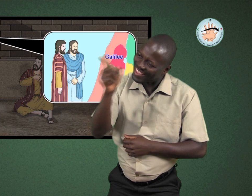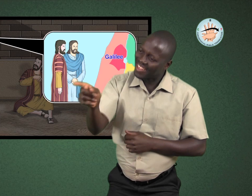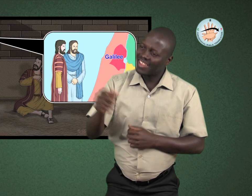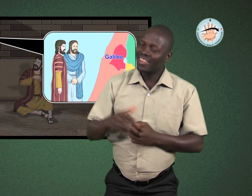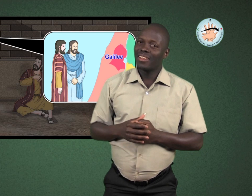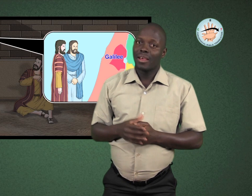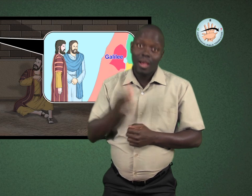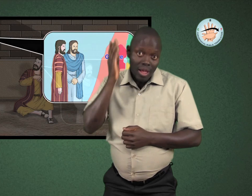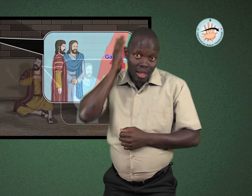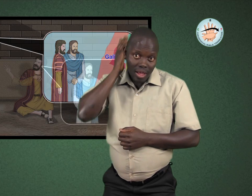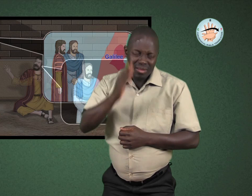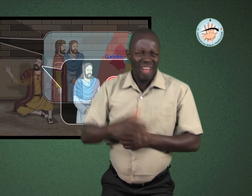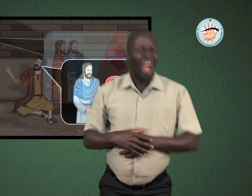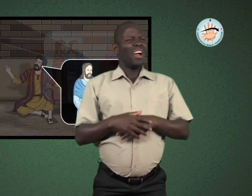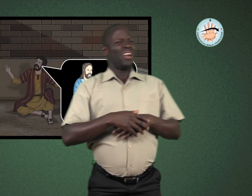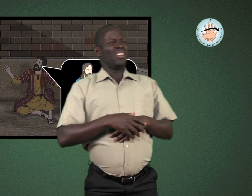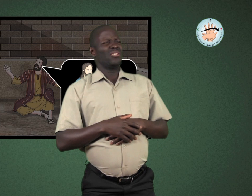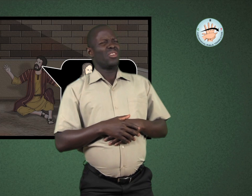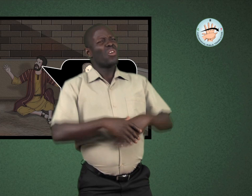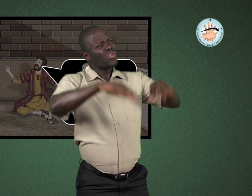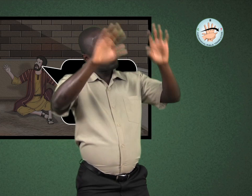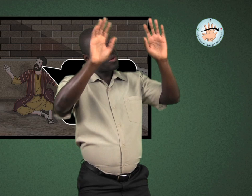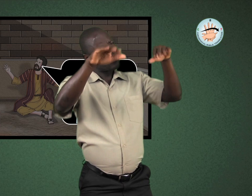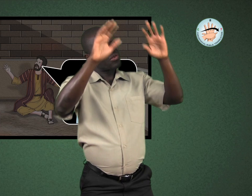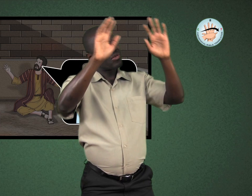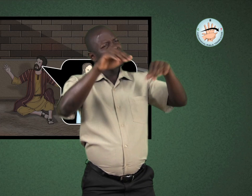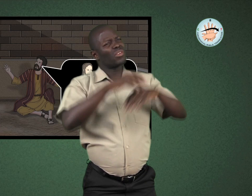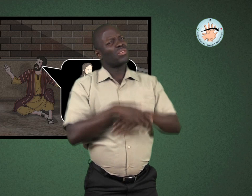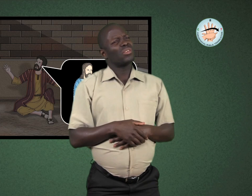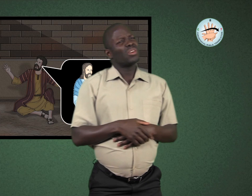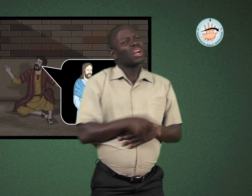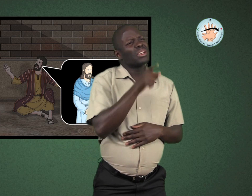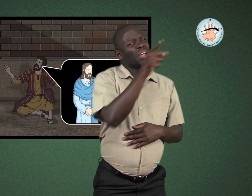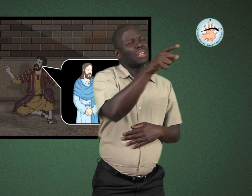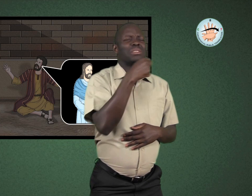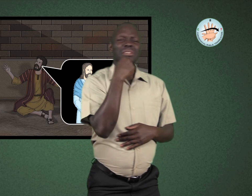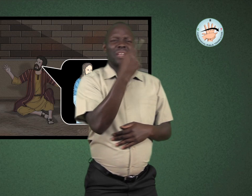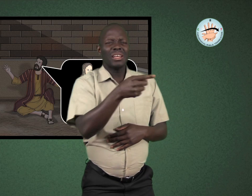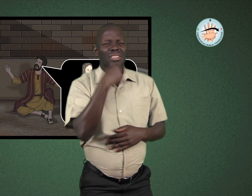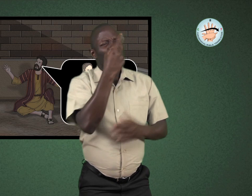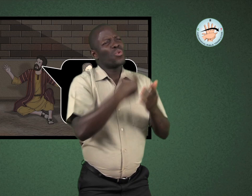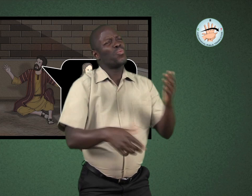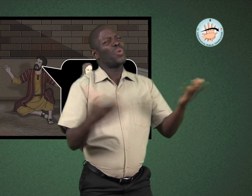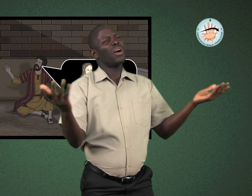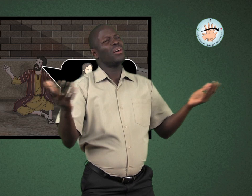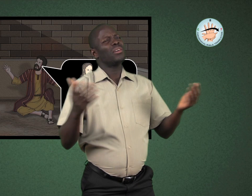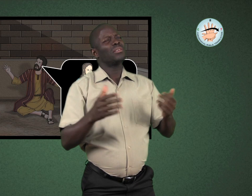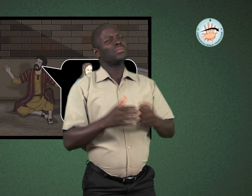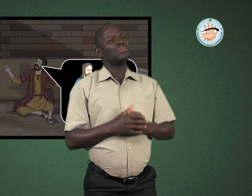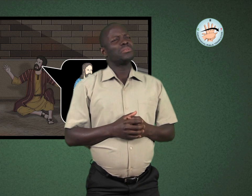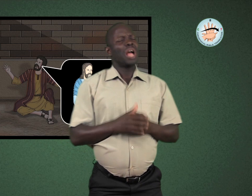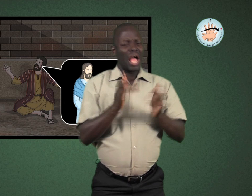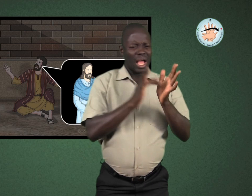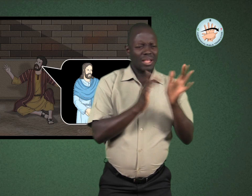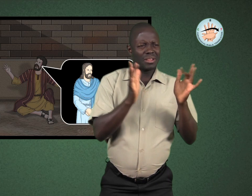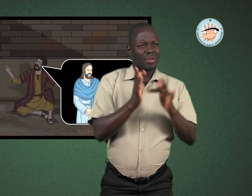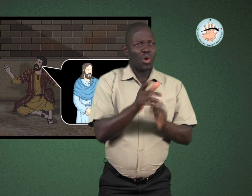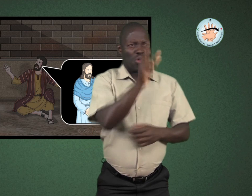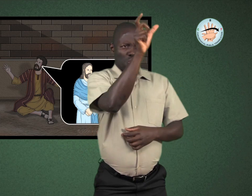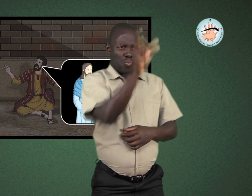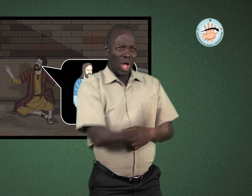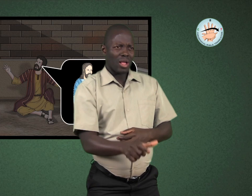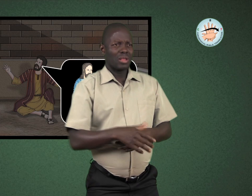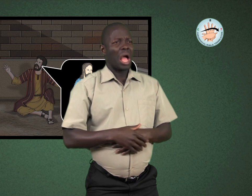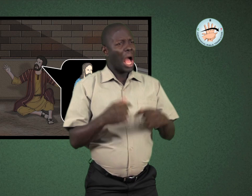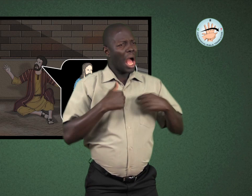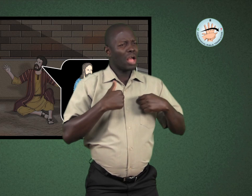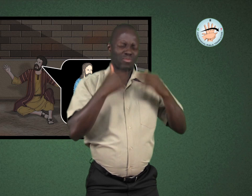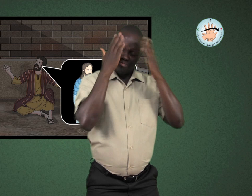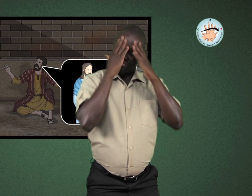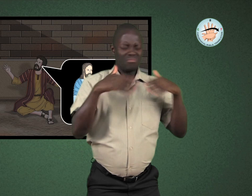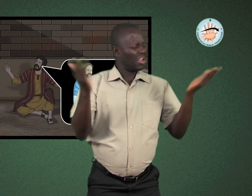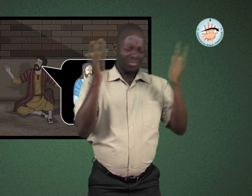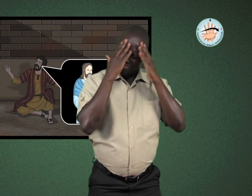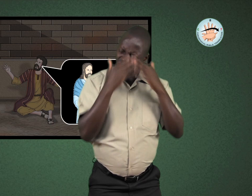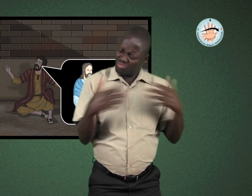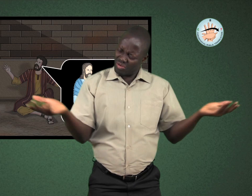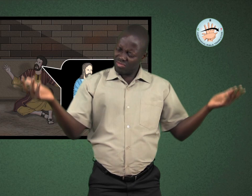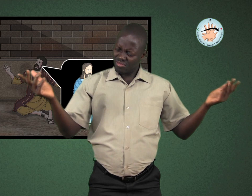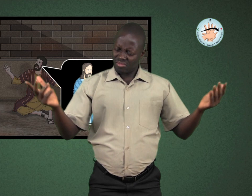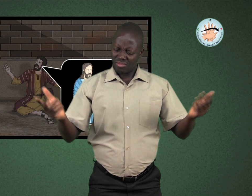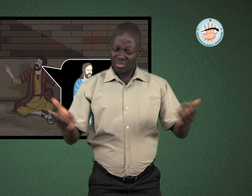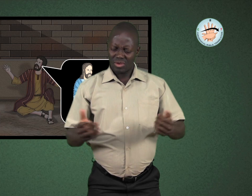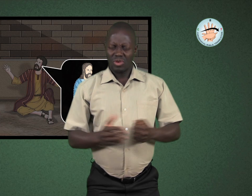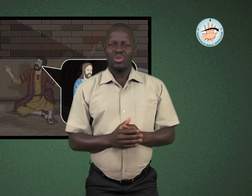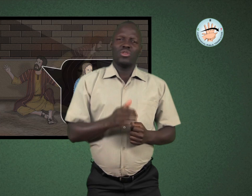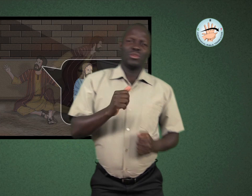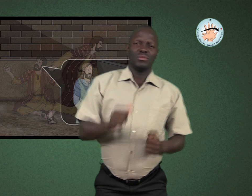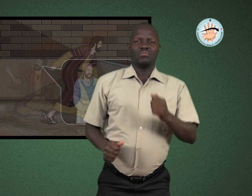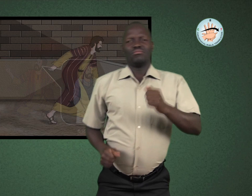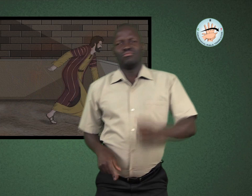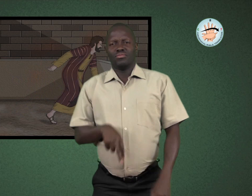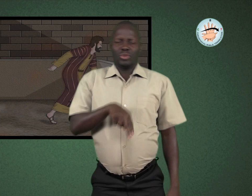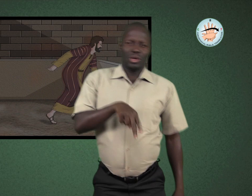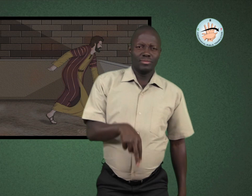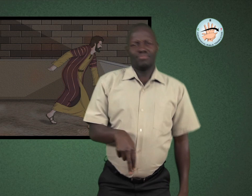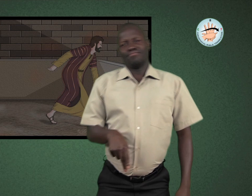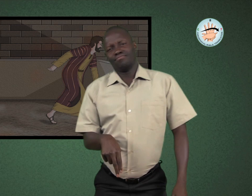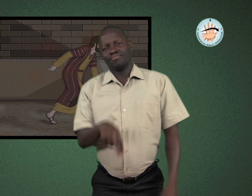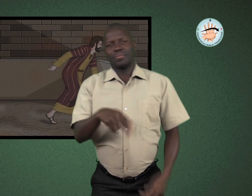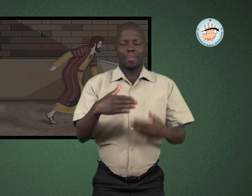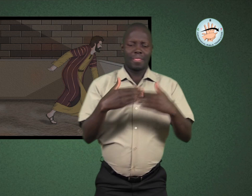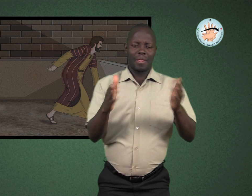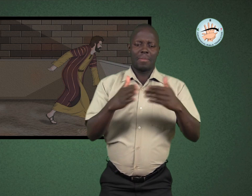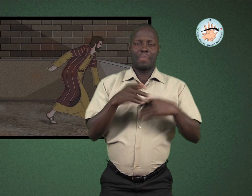But he denied it before them all: “I do not know what you are talking about.”